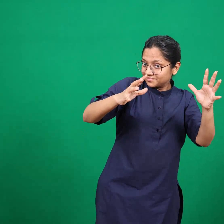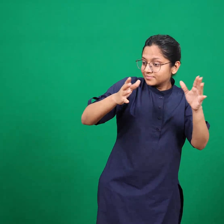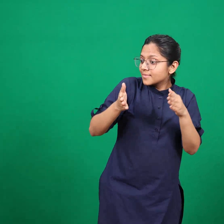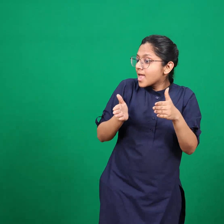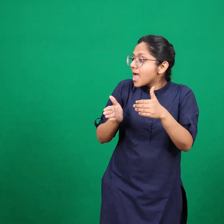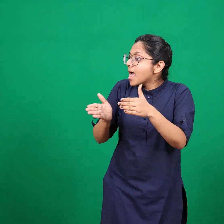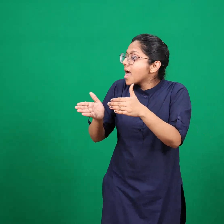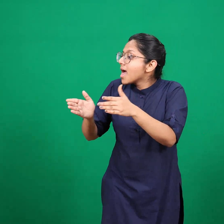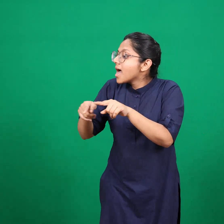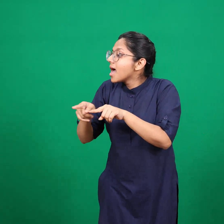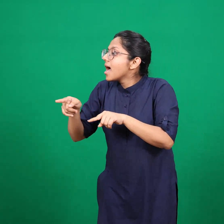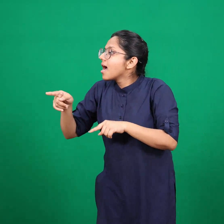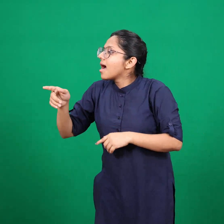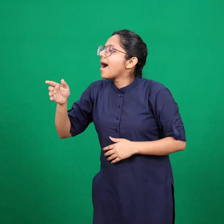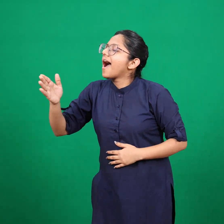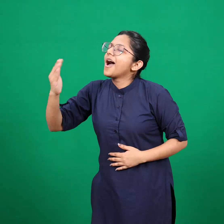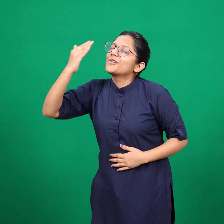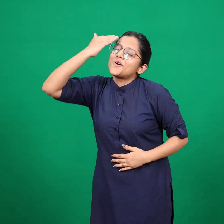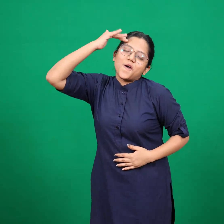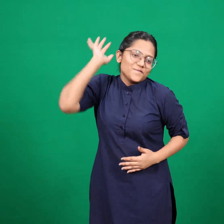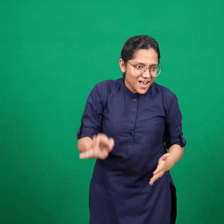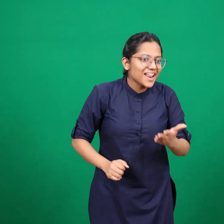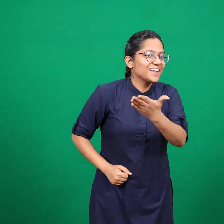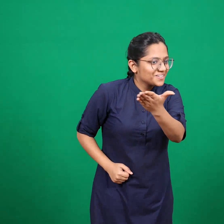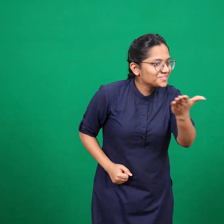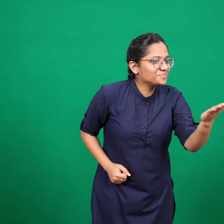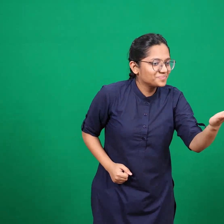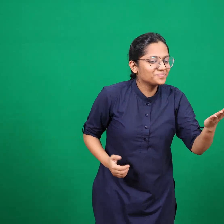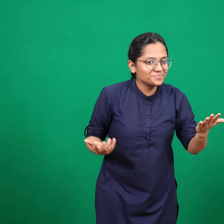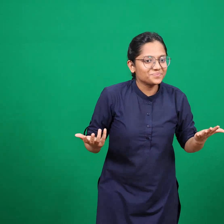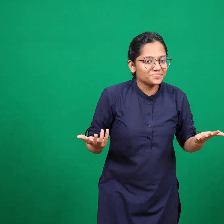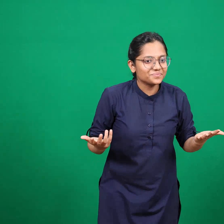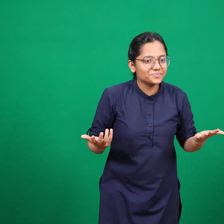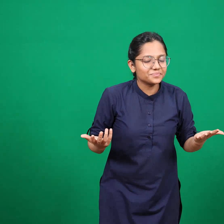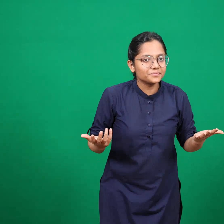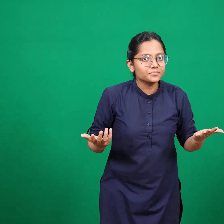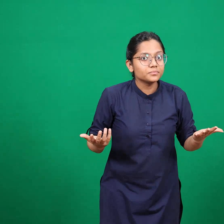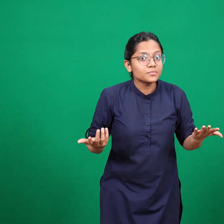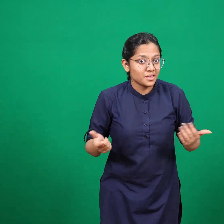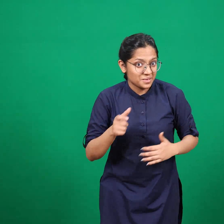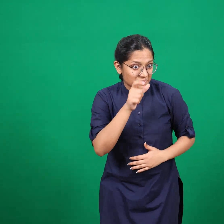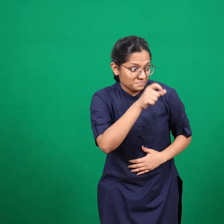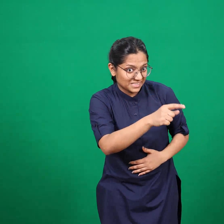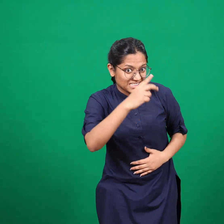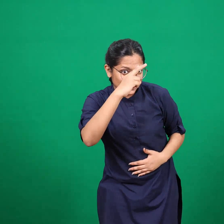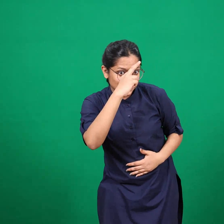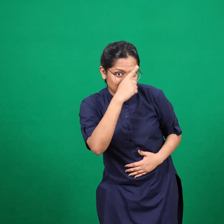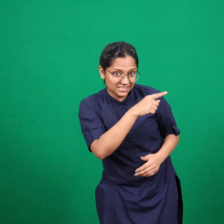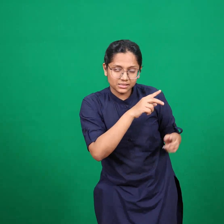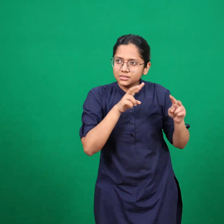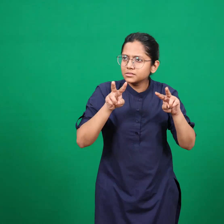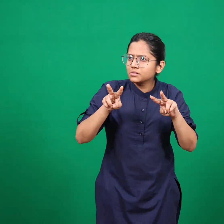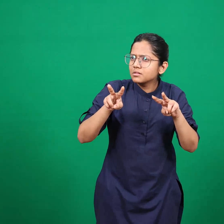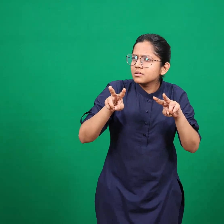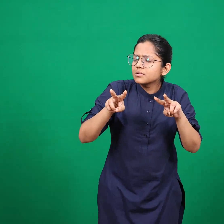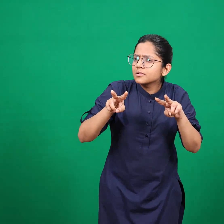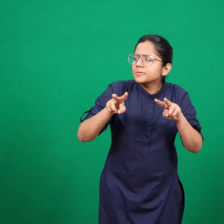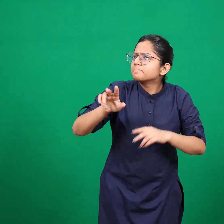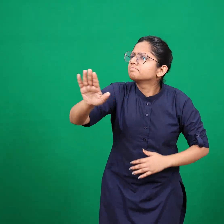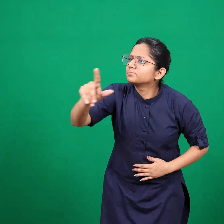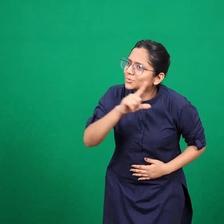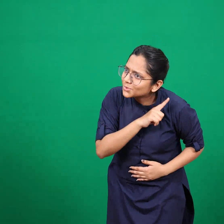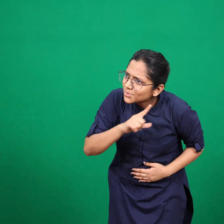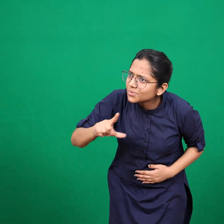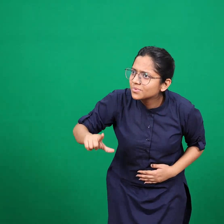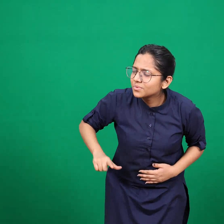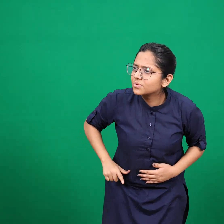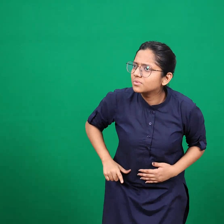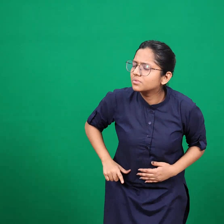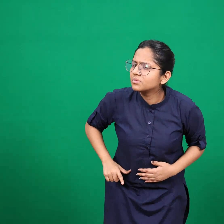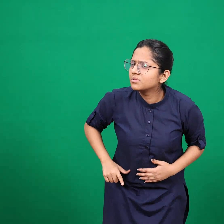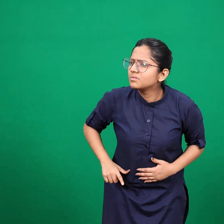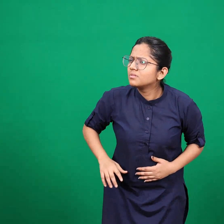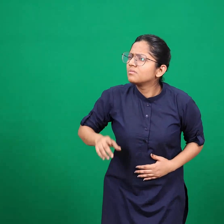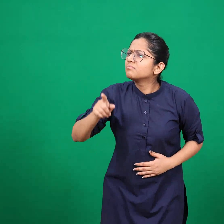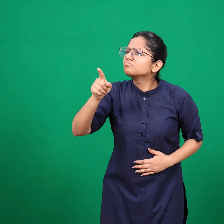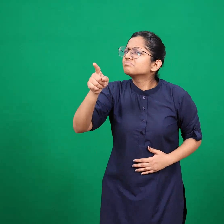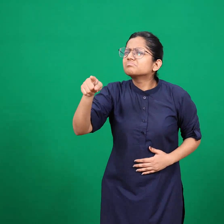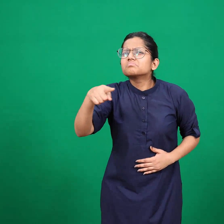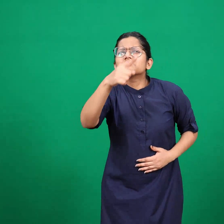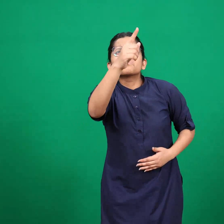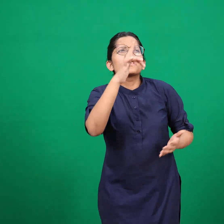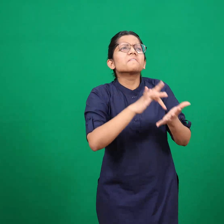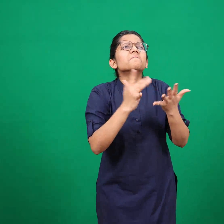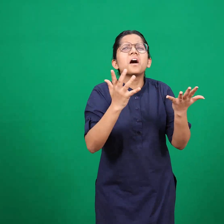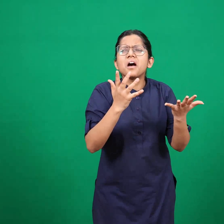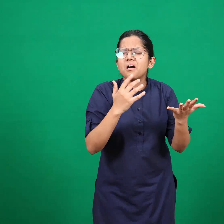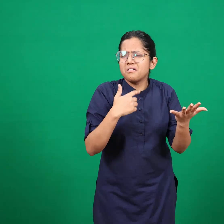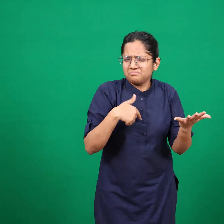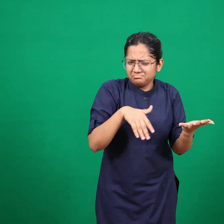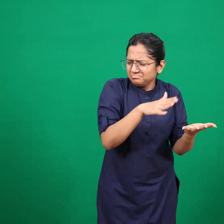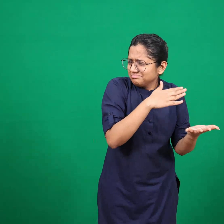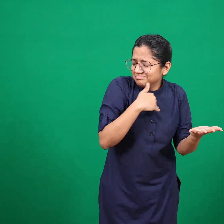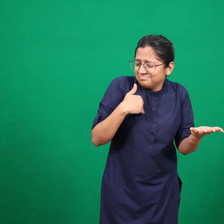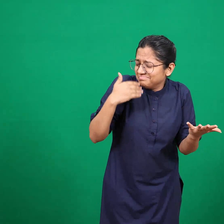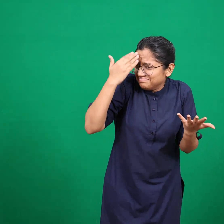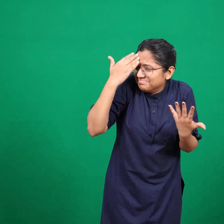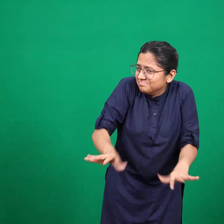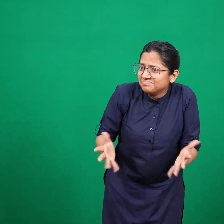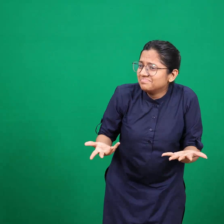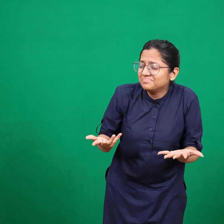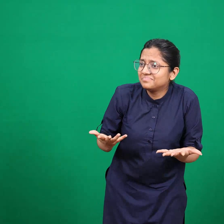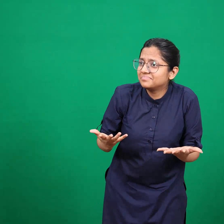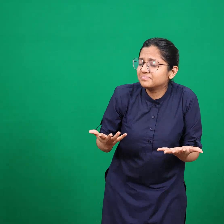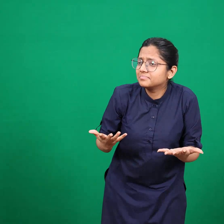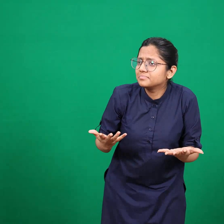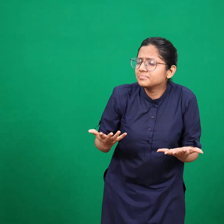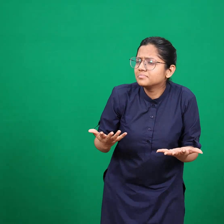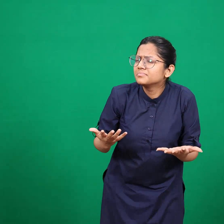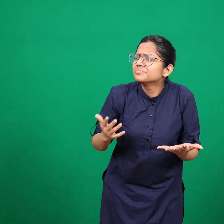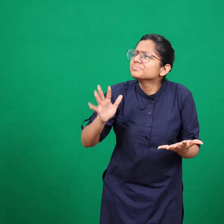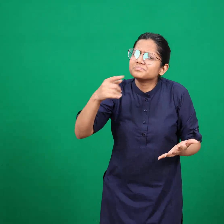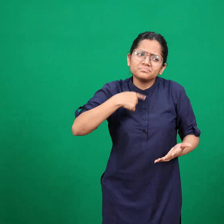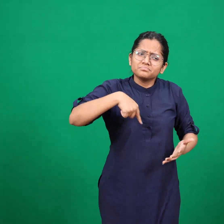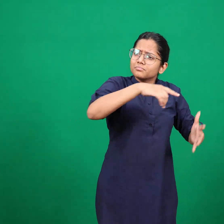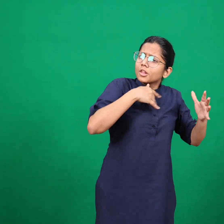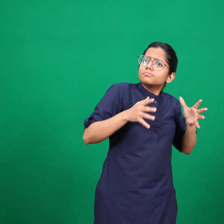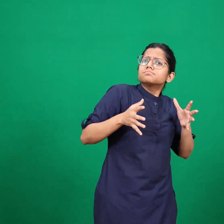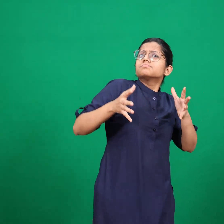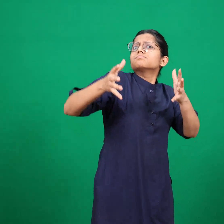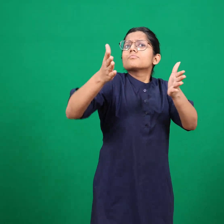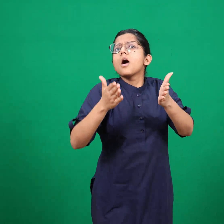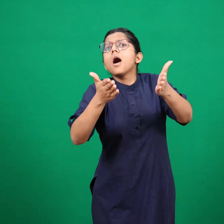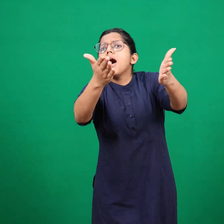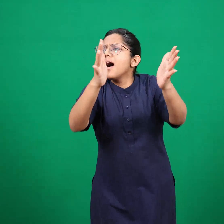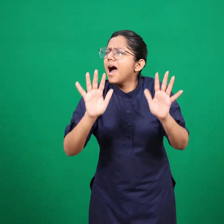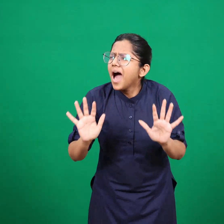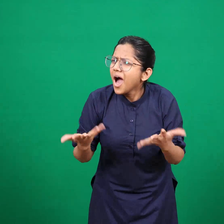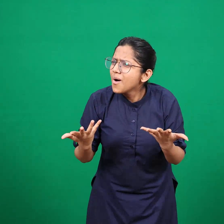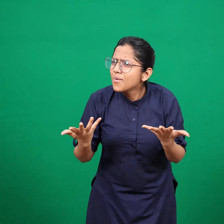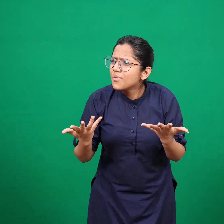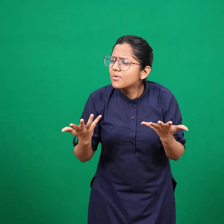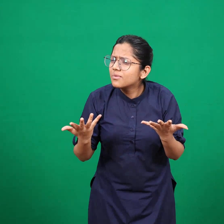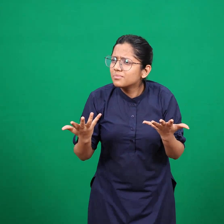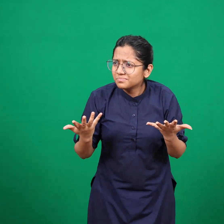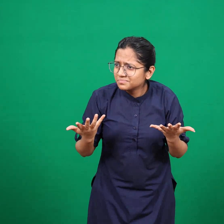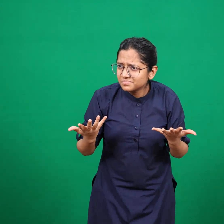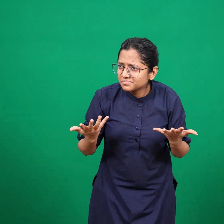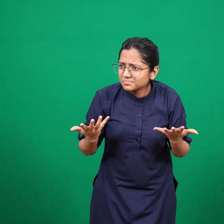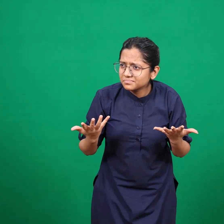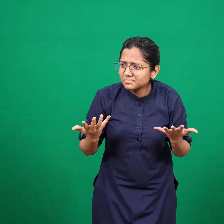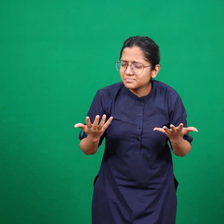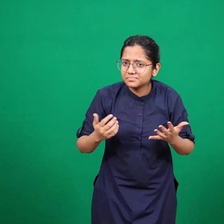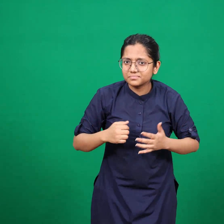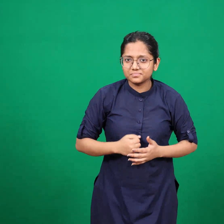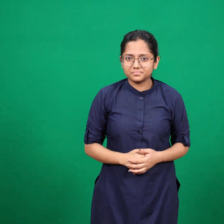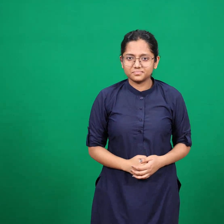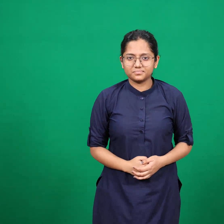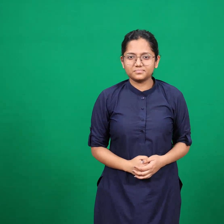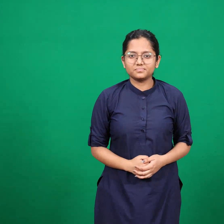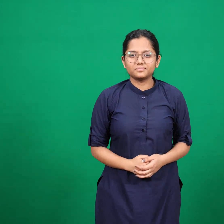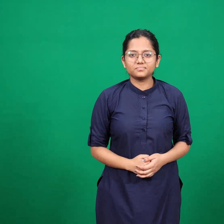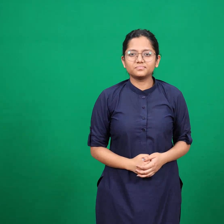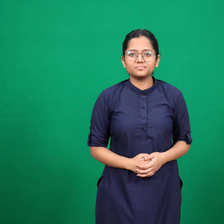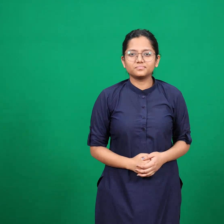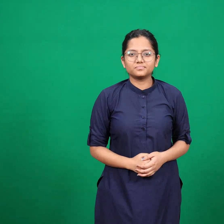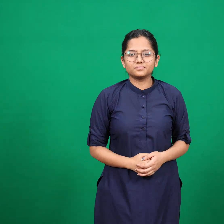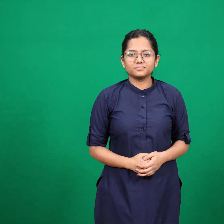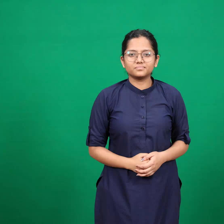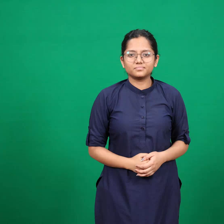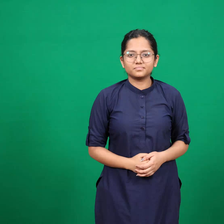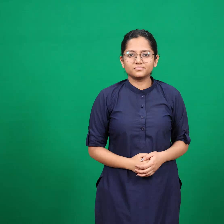You know the way to the place where I am going." "Lord," said Thomas, "we do not know where You are going, so how can we know the way?"